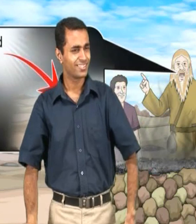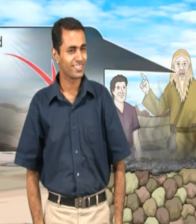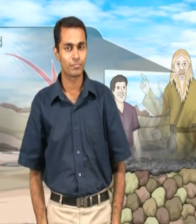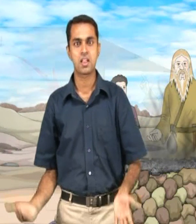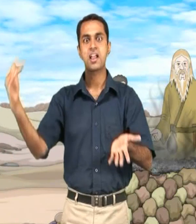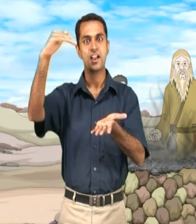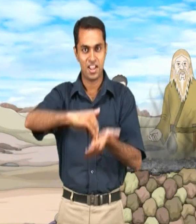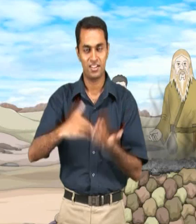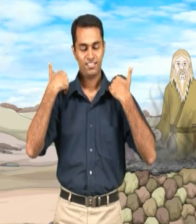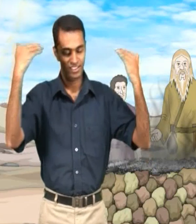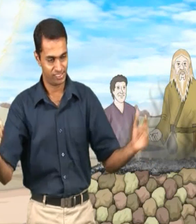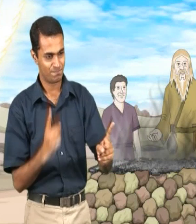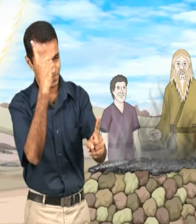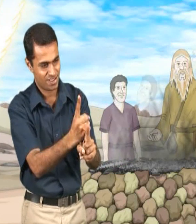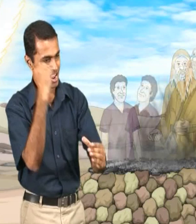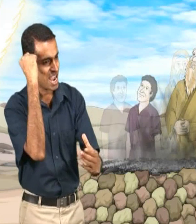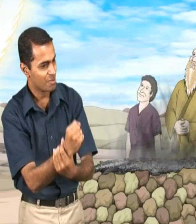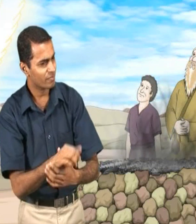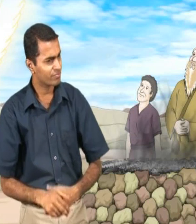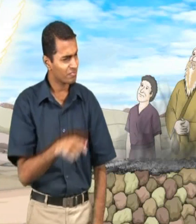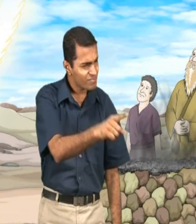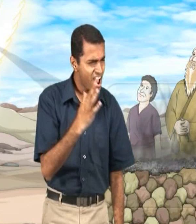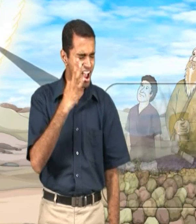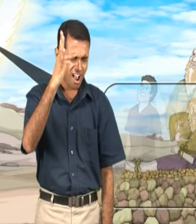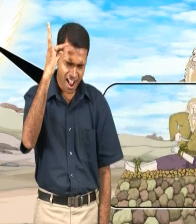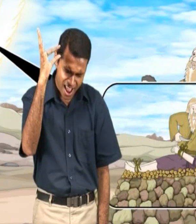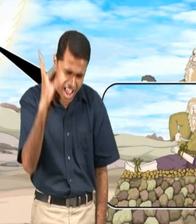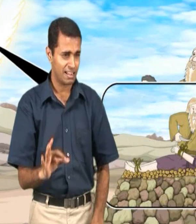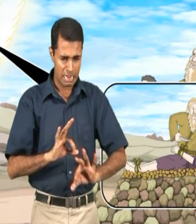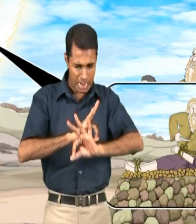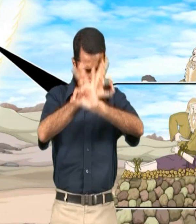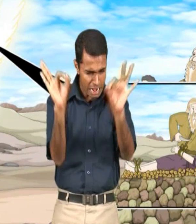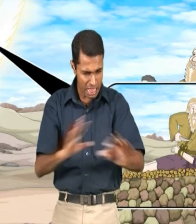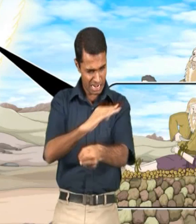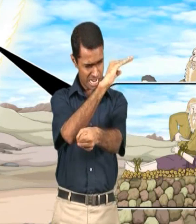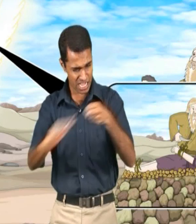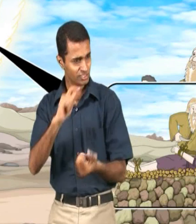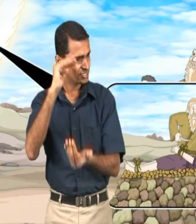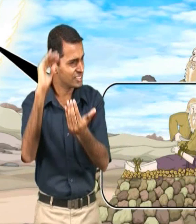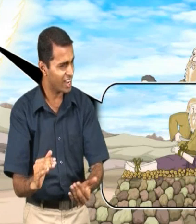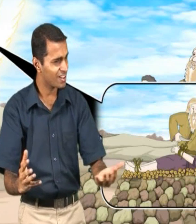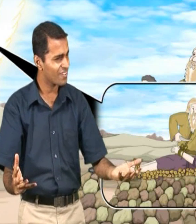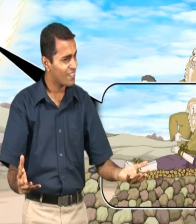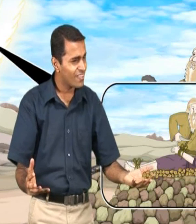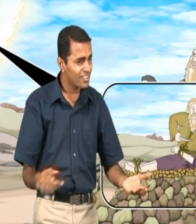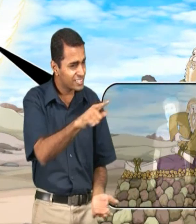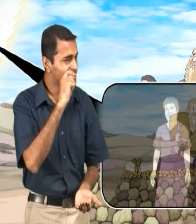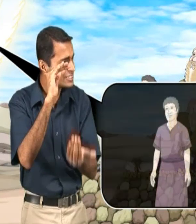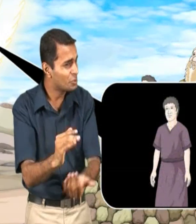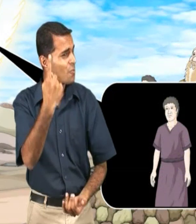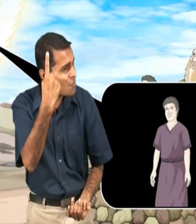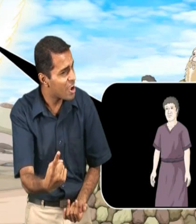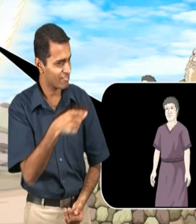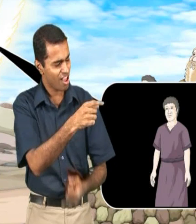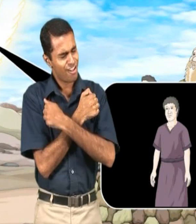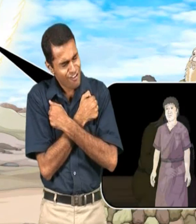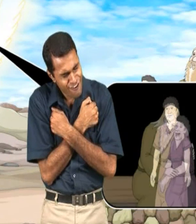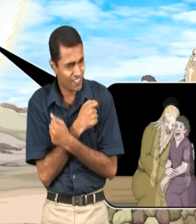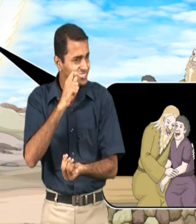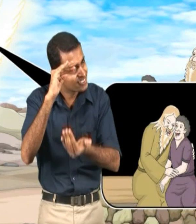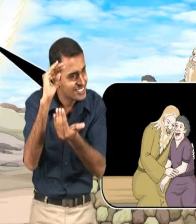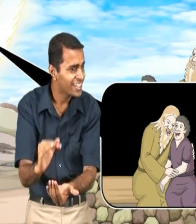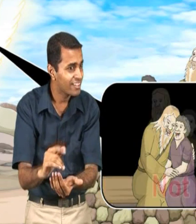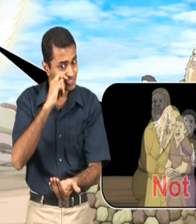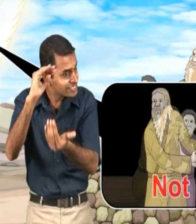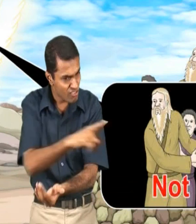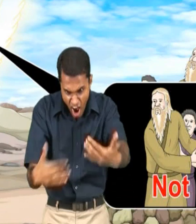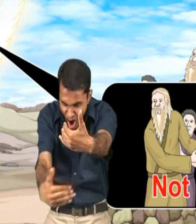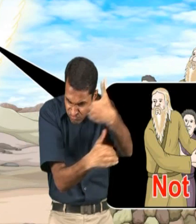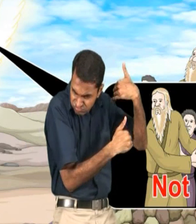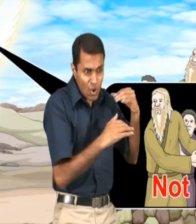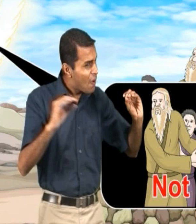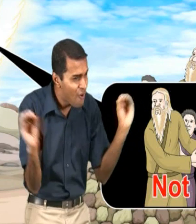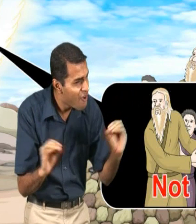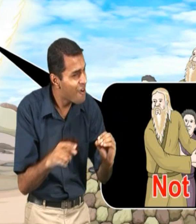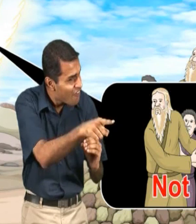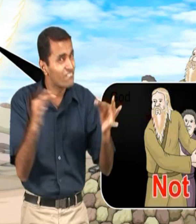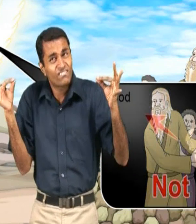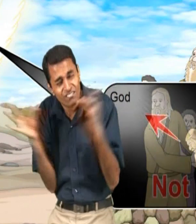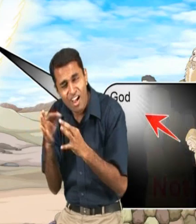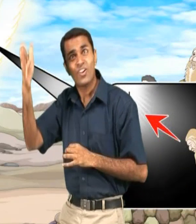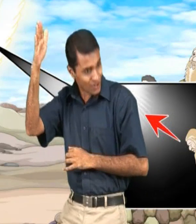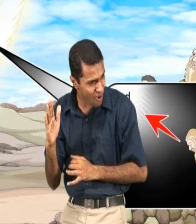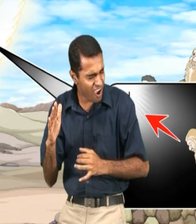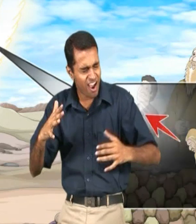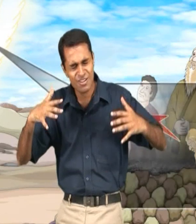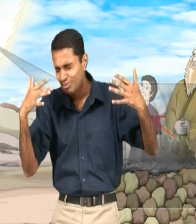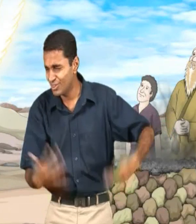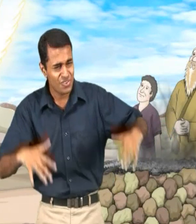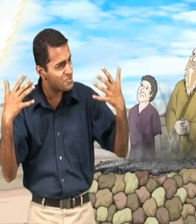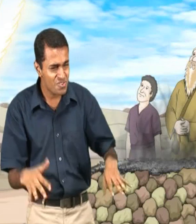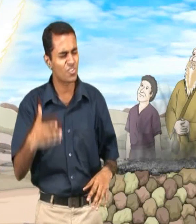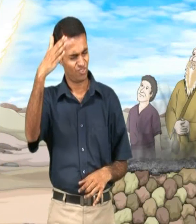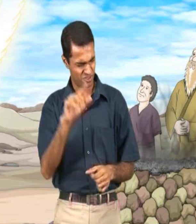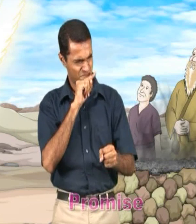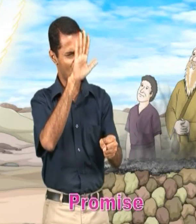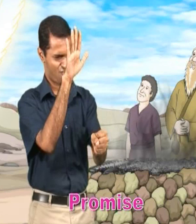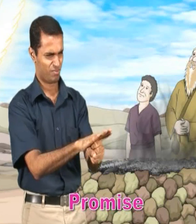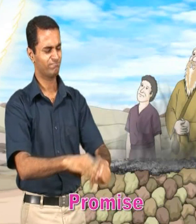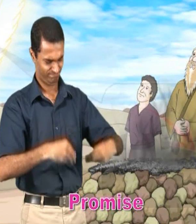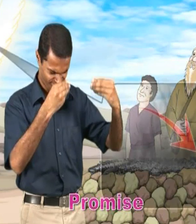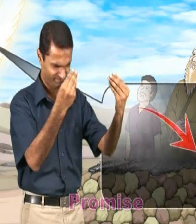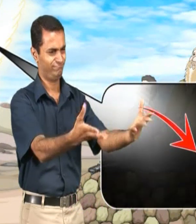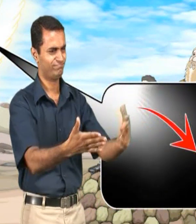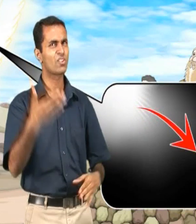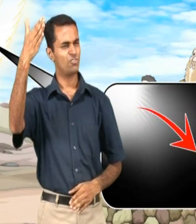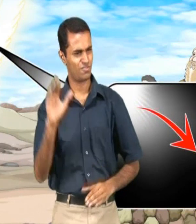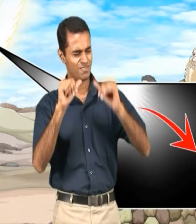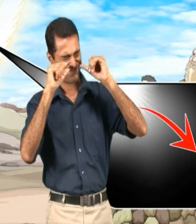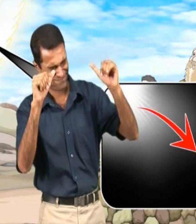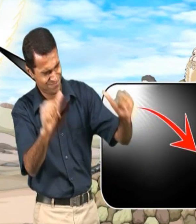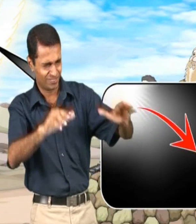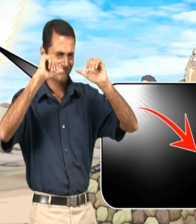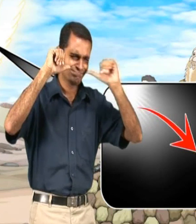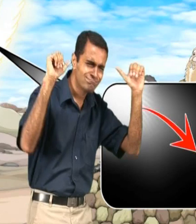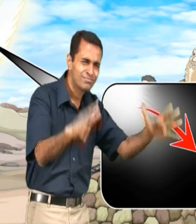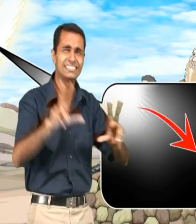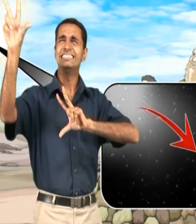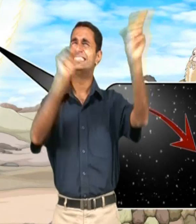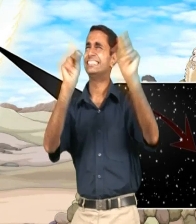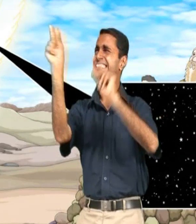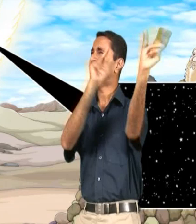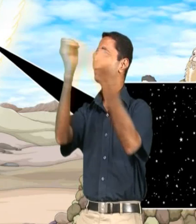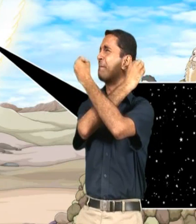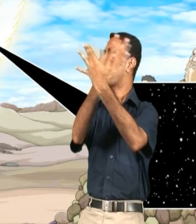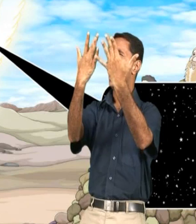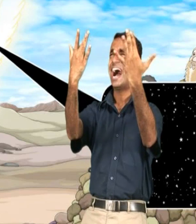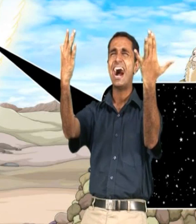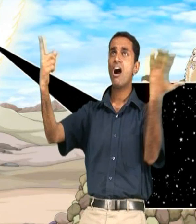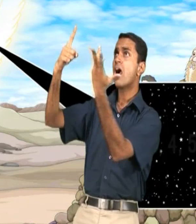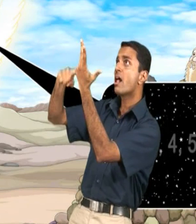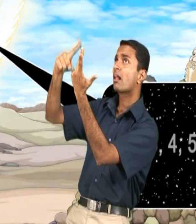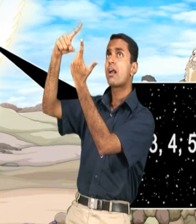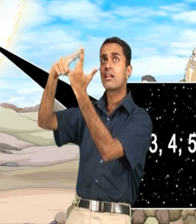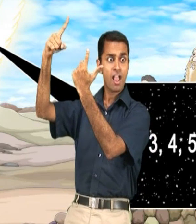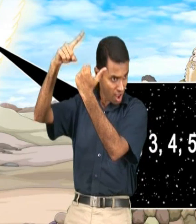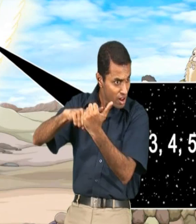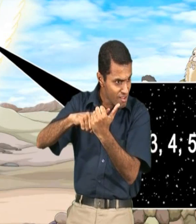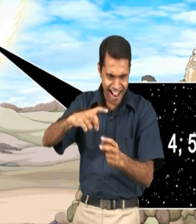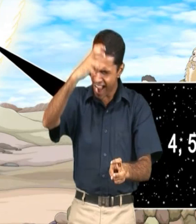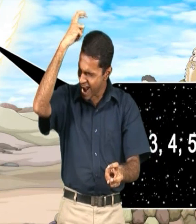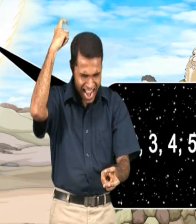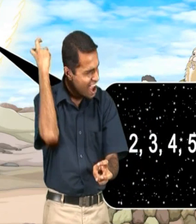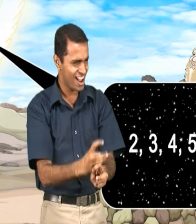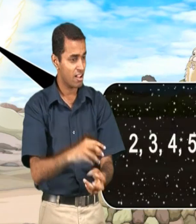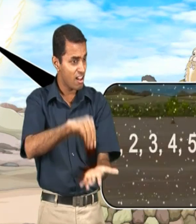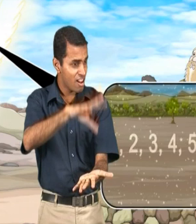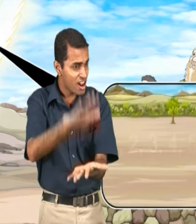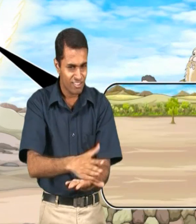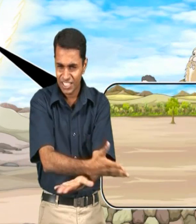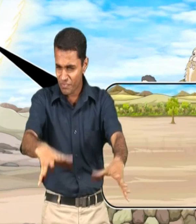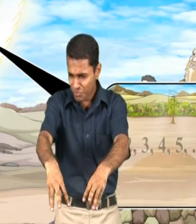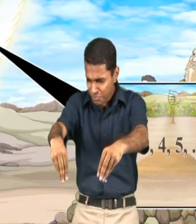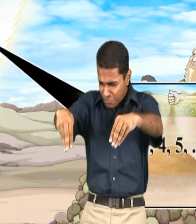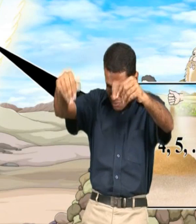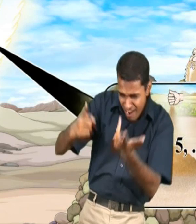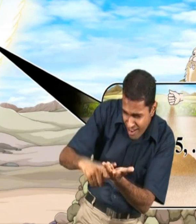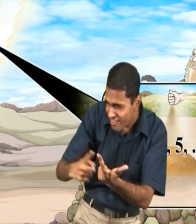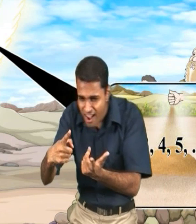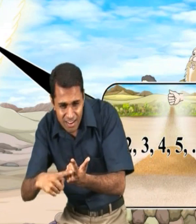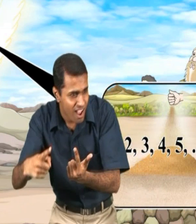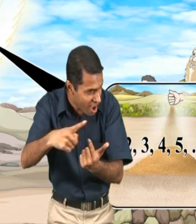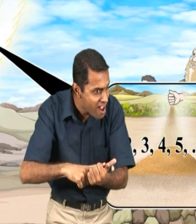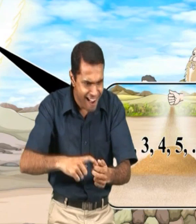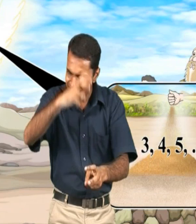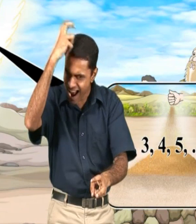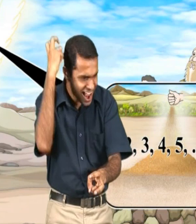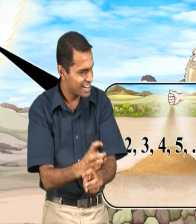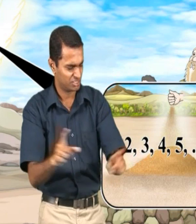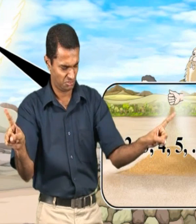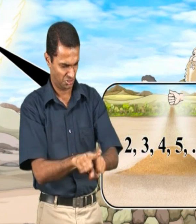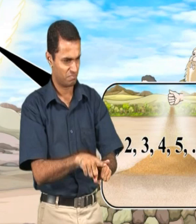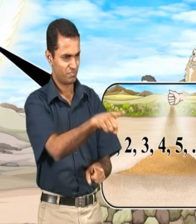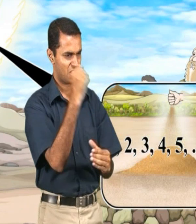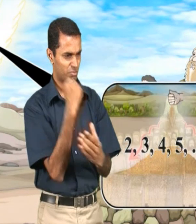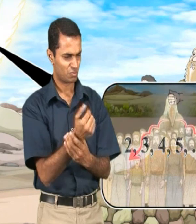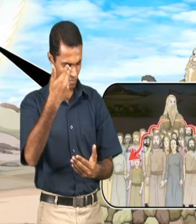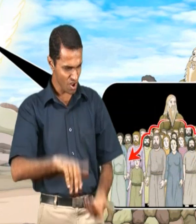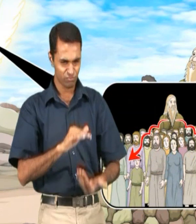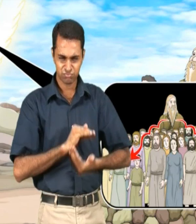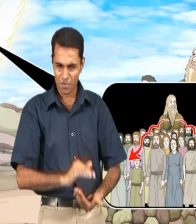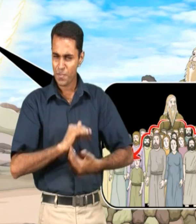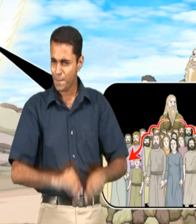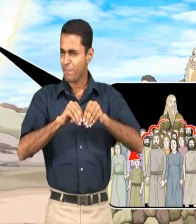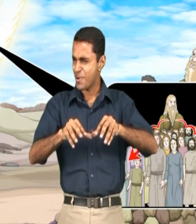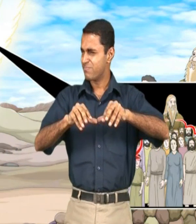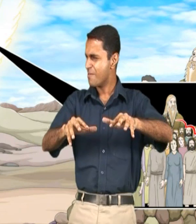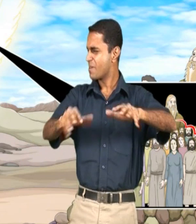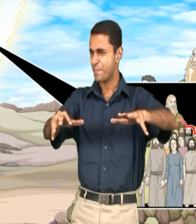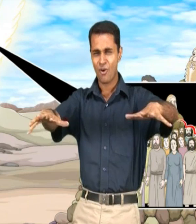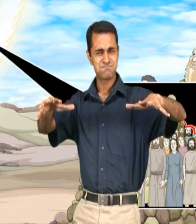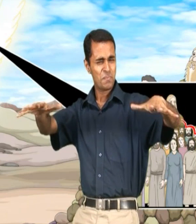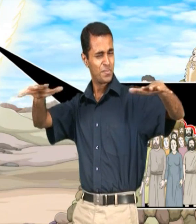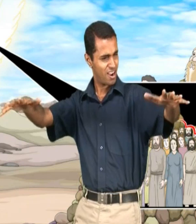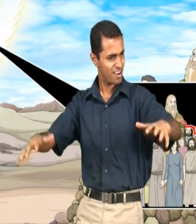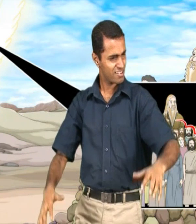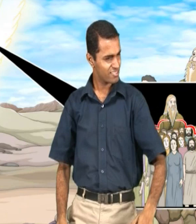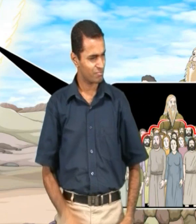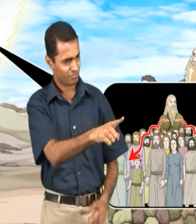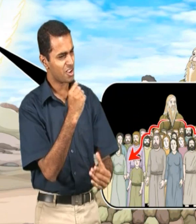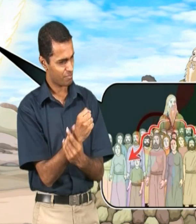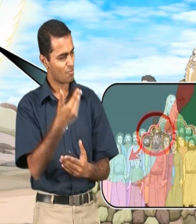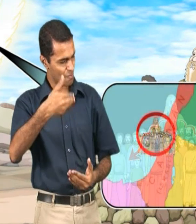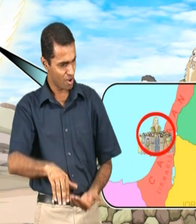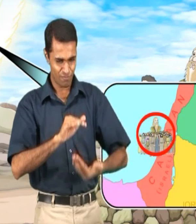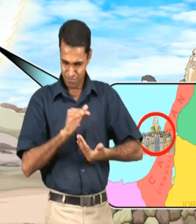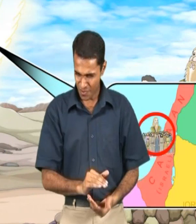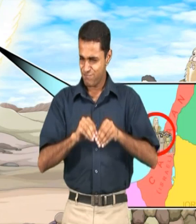And the angel of the LORD called to Abraham from heaven a second time, saying, “By Myself I have sworn, declares the LORD, that because you have done this and have not withheld your only son, I will surely bless you, and I will multiply your descendants like the stars in the sky and the sand on the seashore.